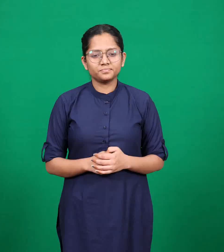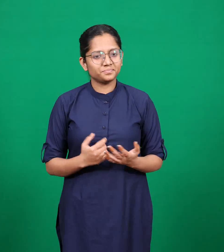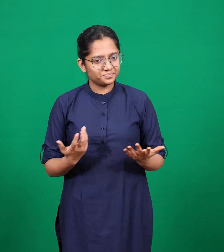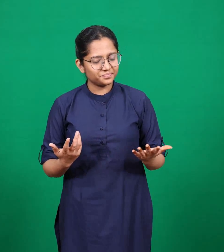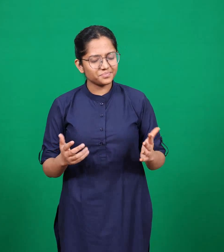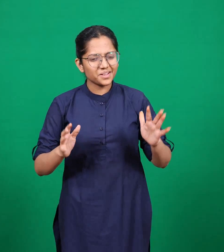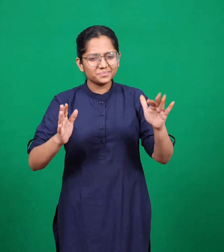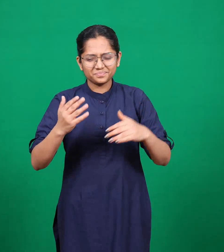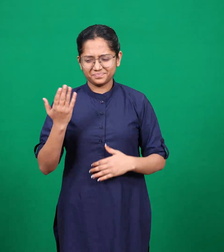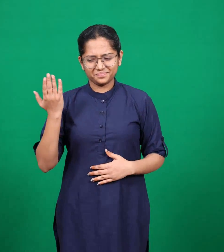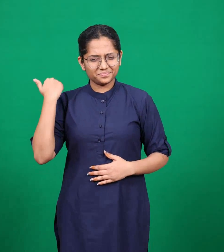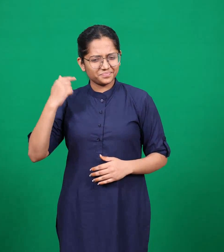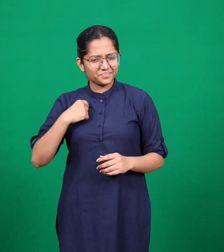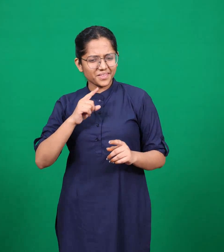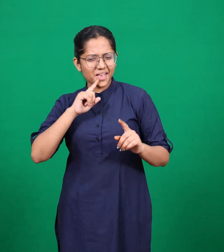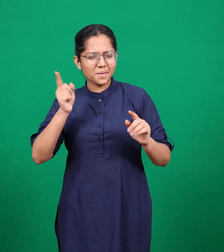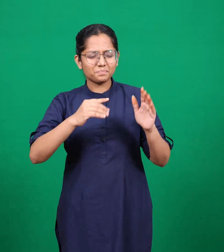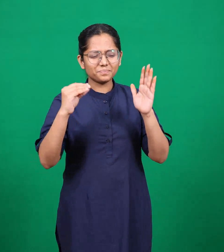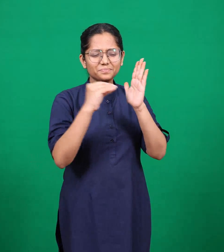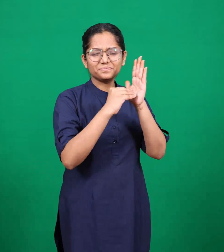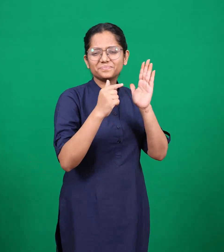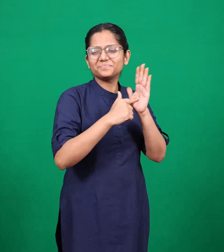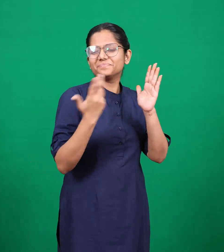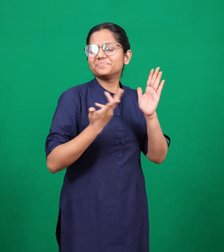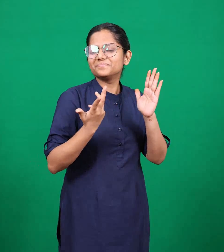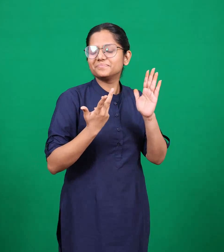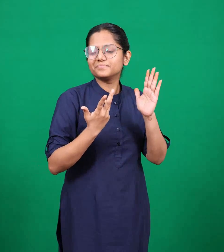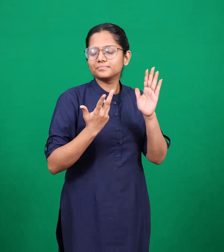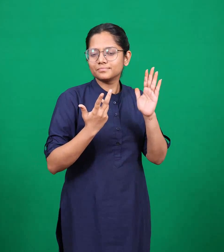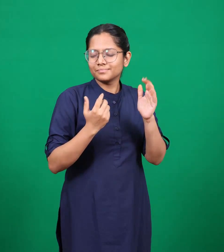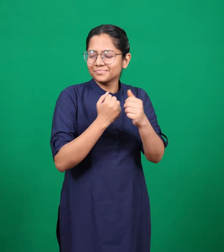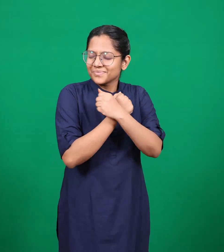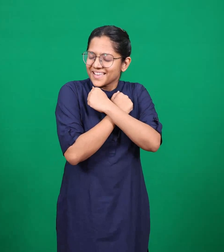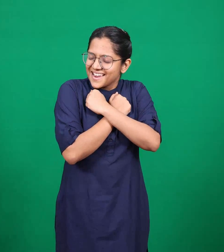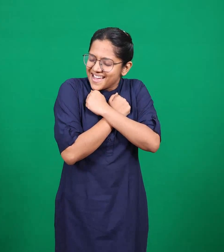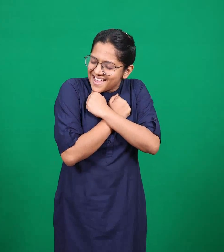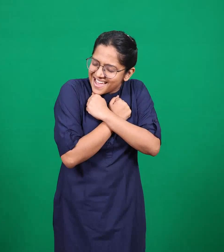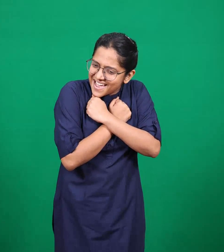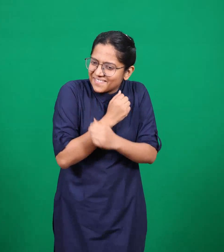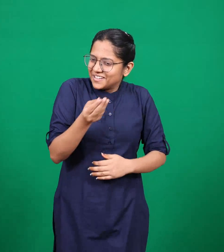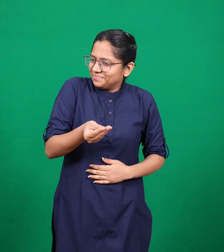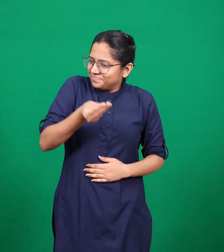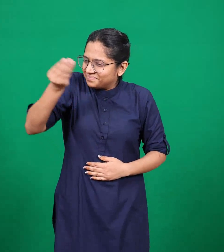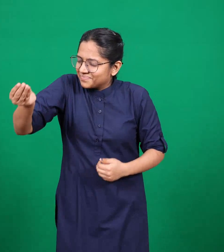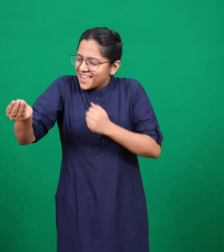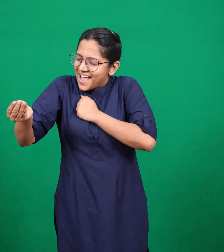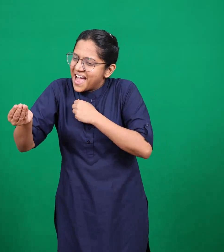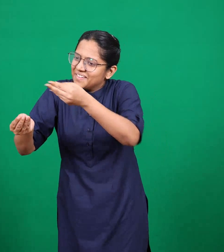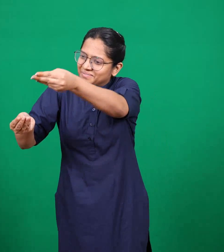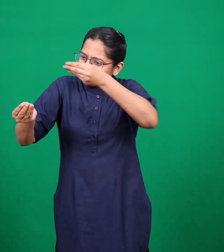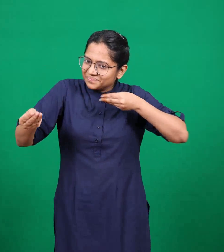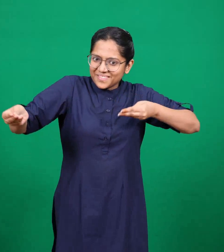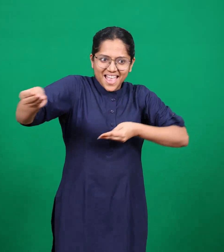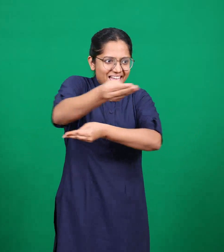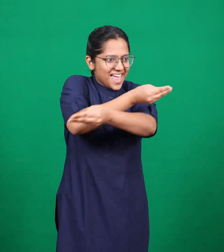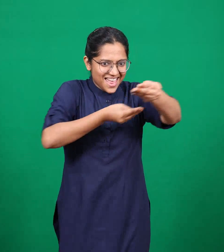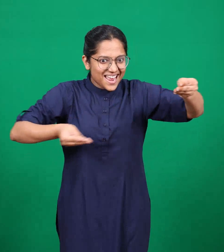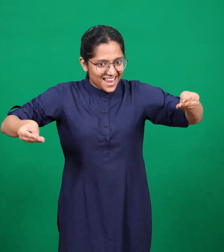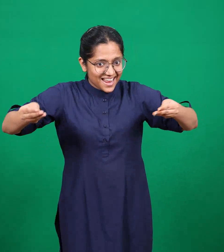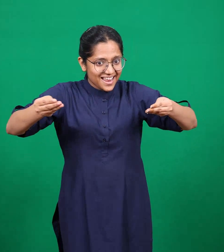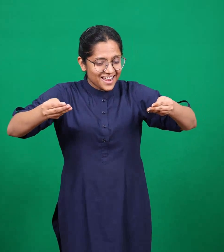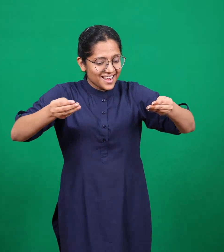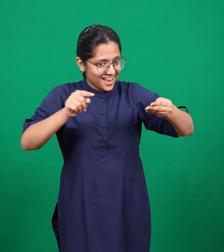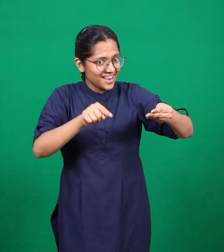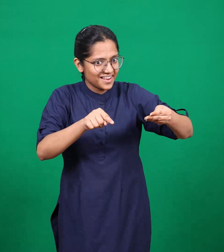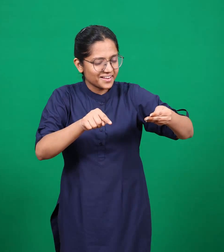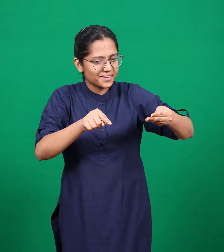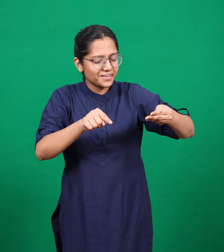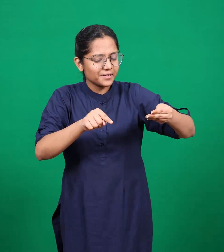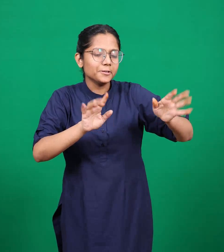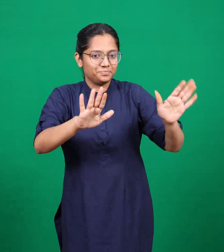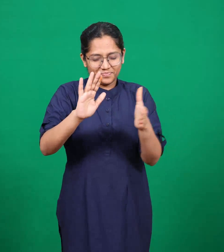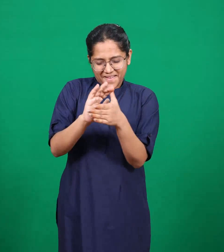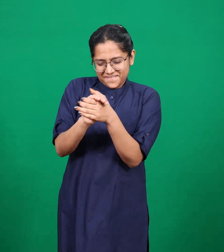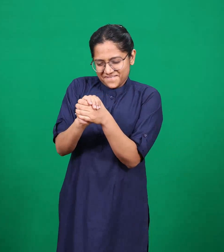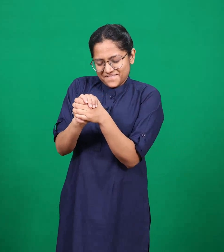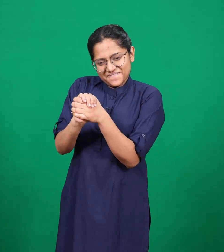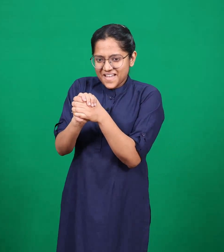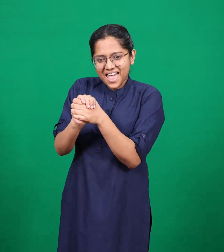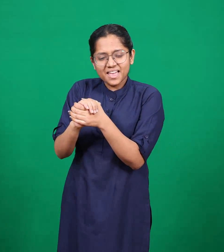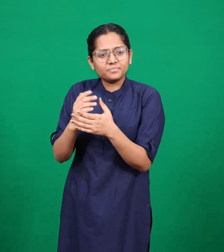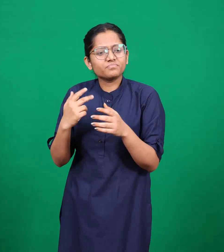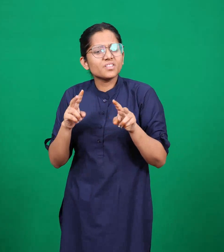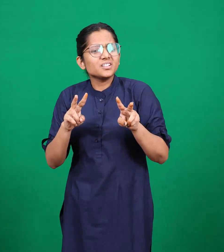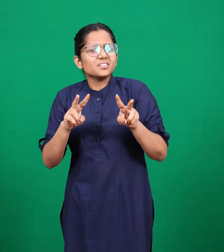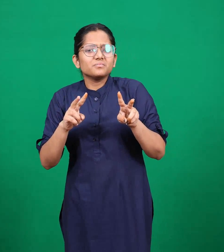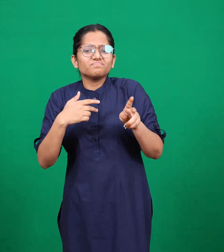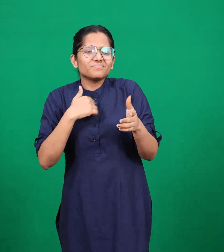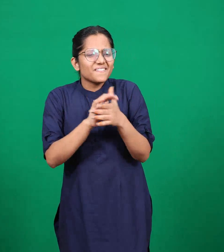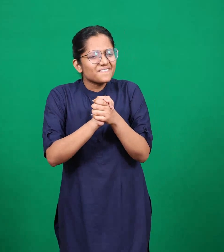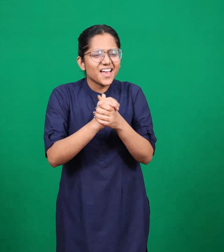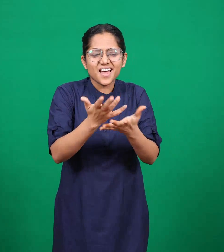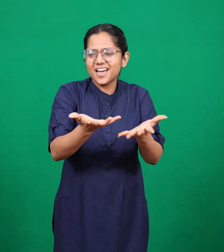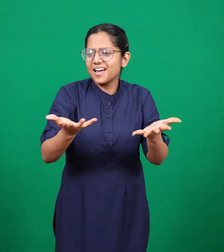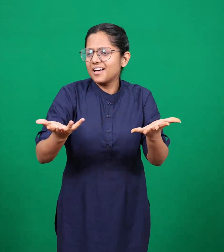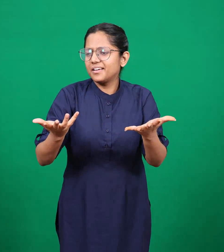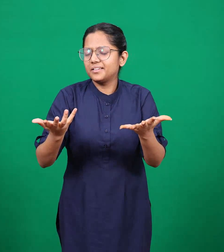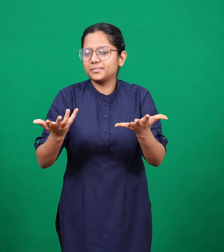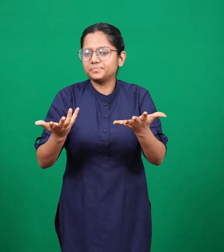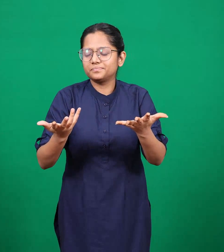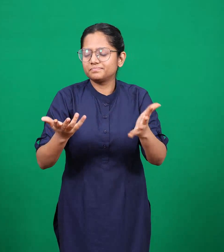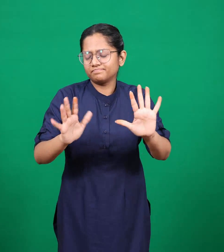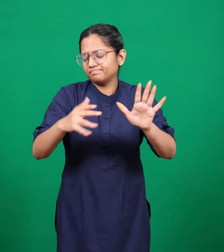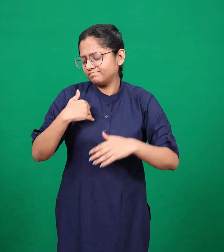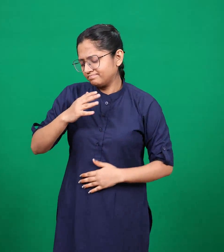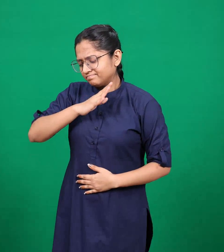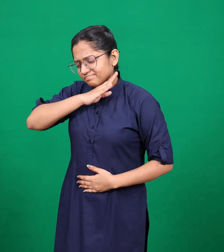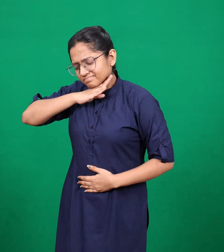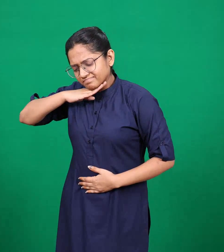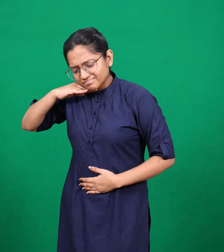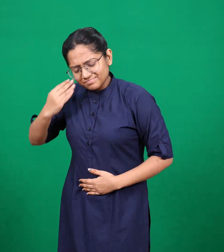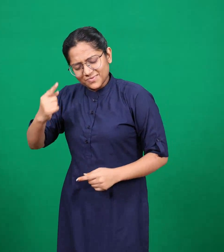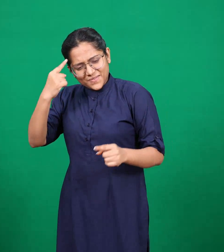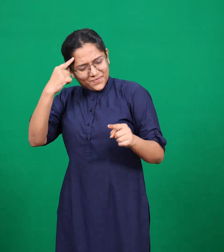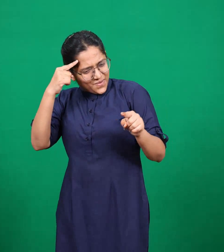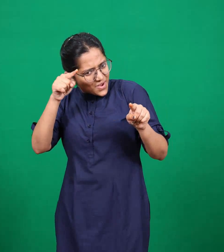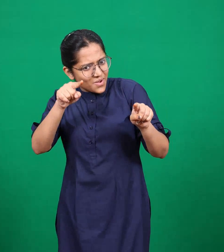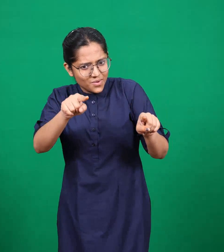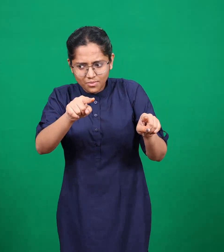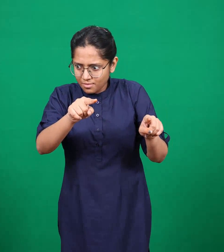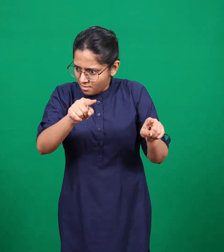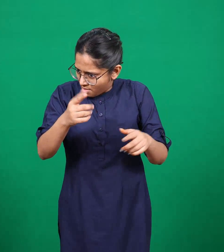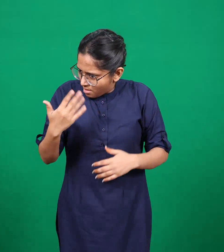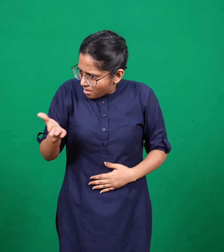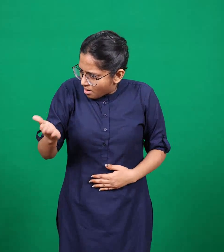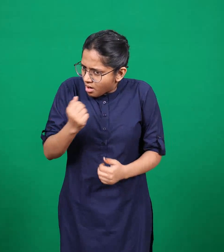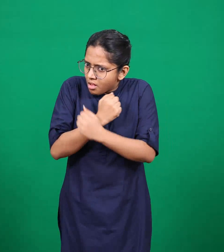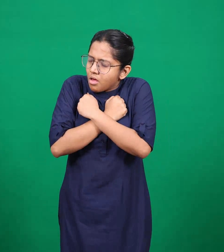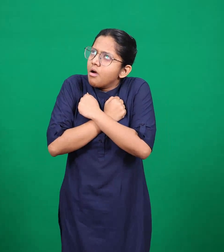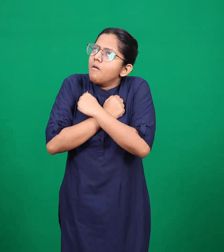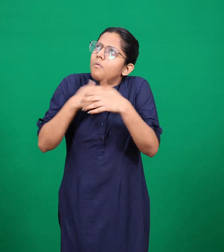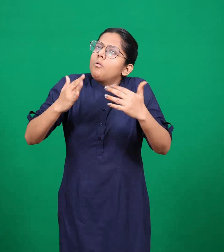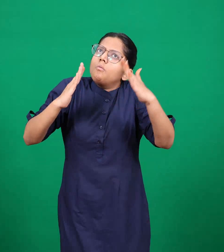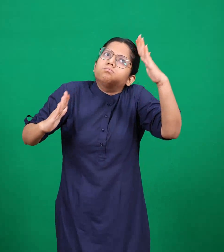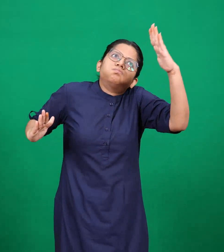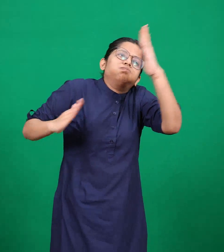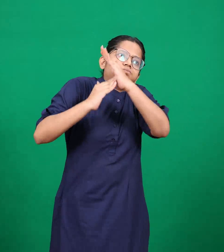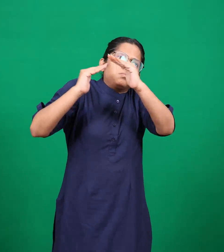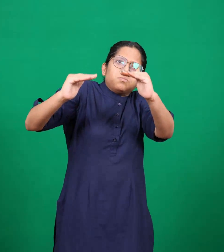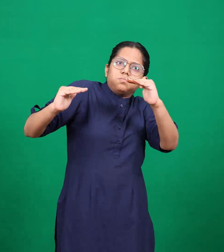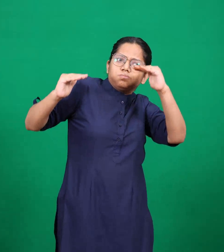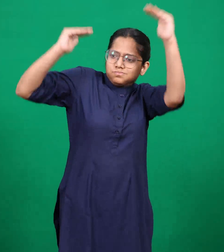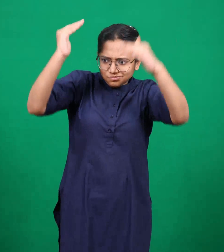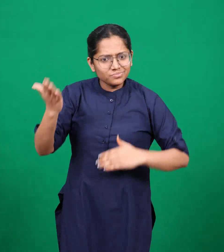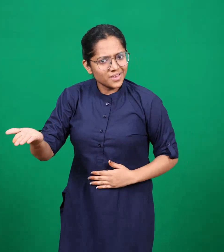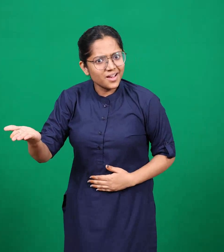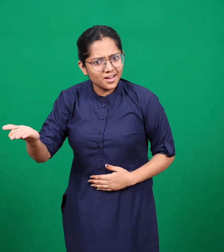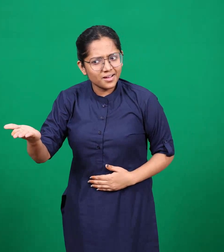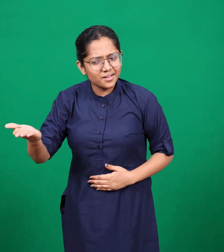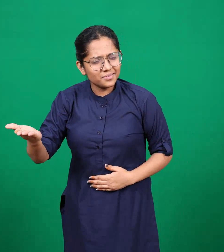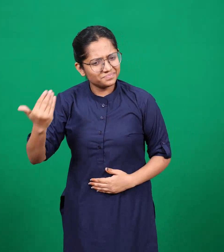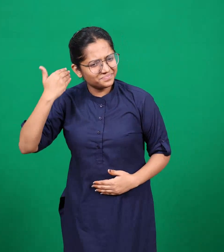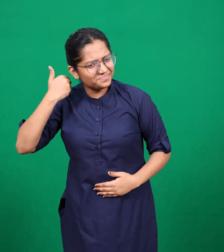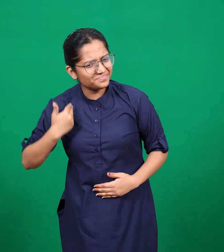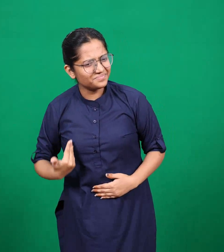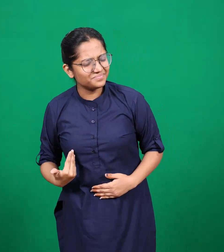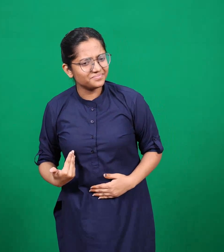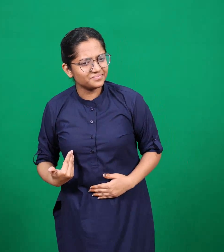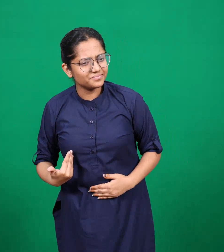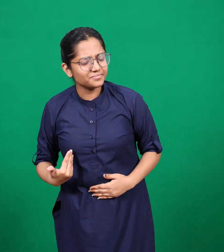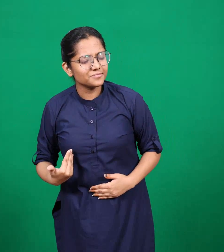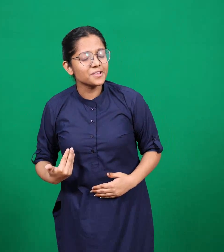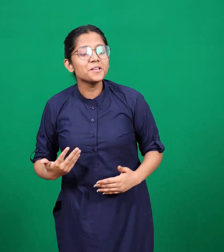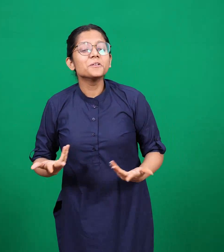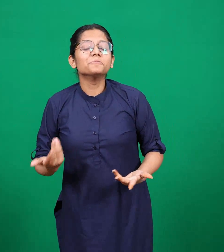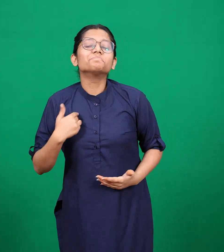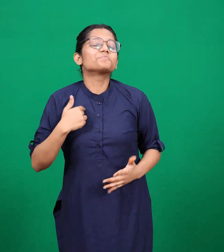This is My commandment, that you love one another as I have loved you. Greater love has no one than this, that he lay down his life for his friends.